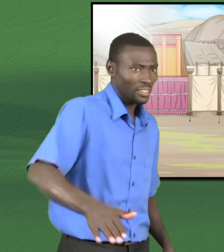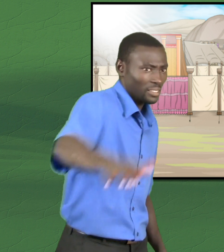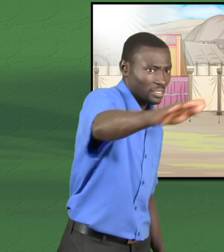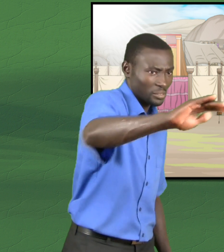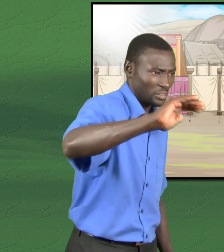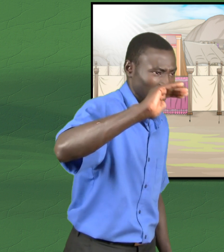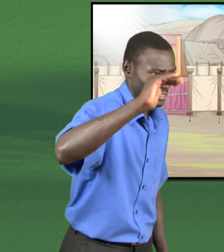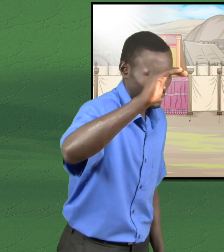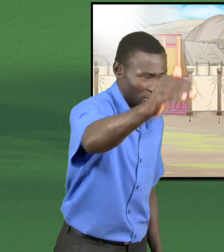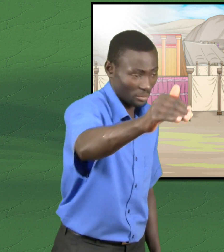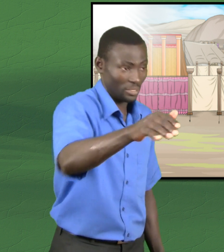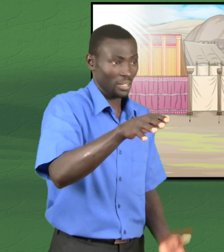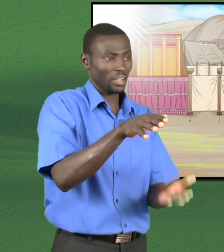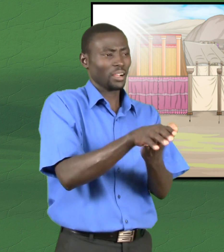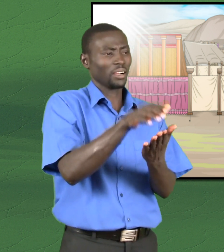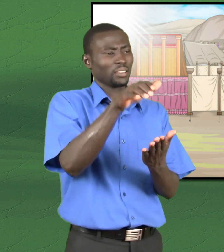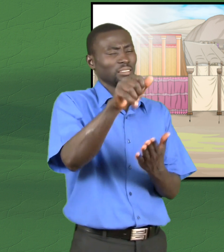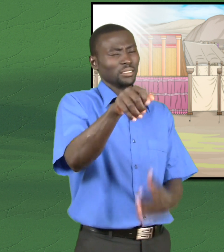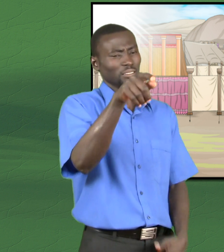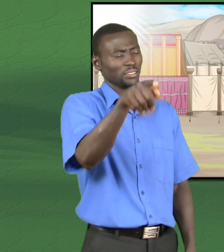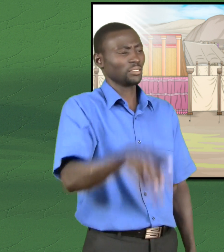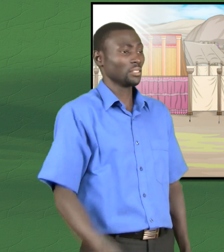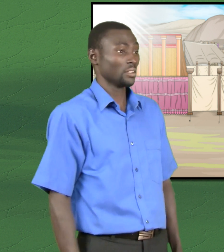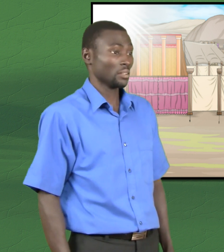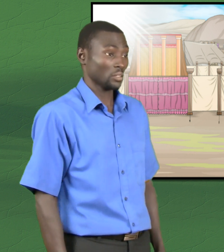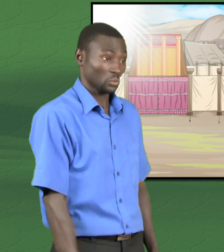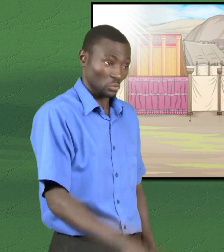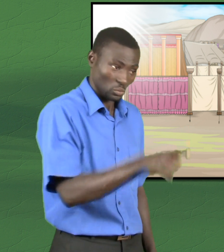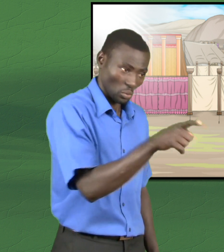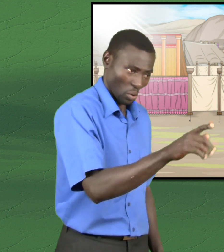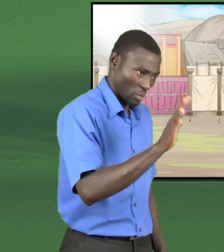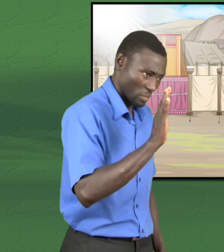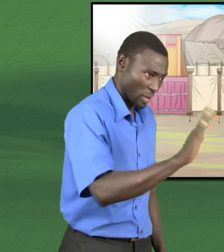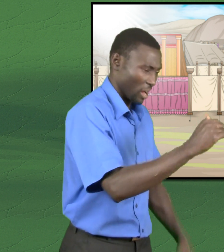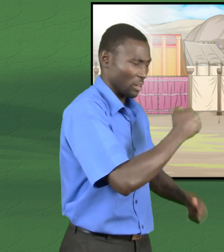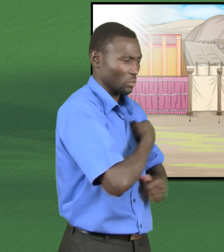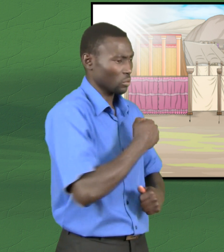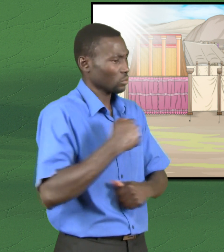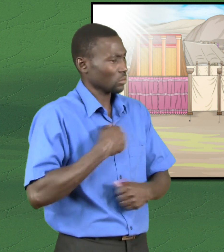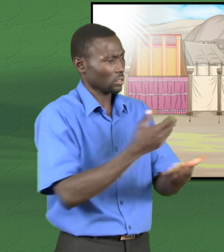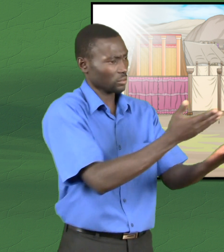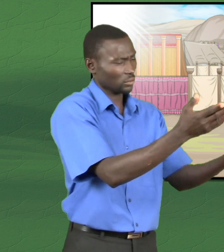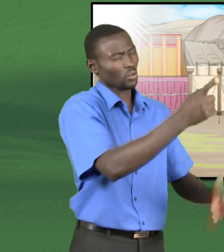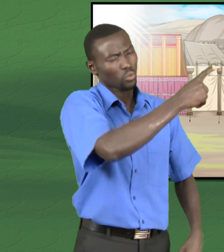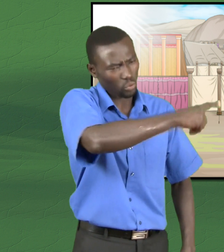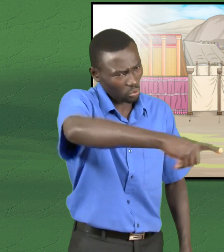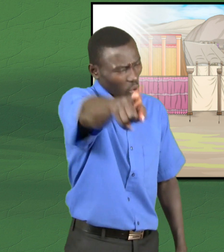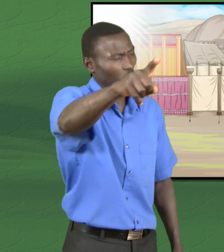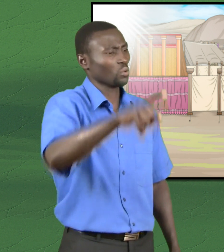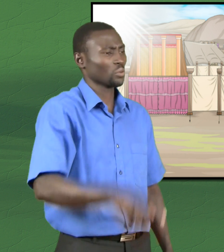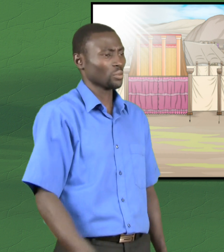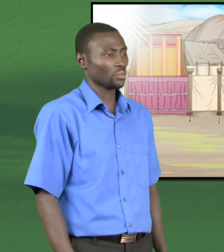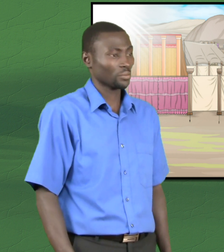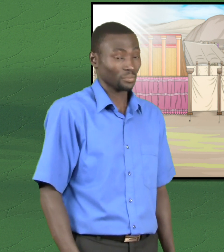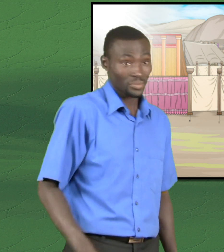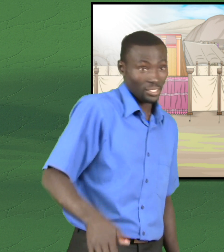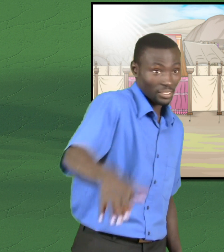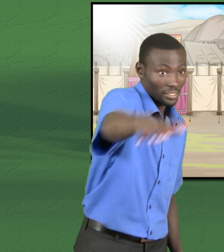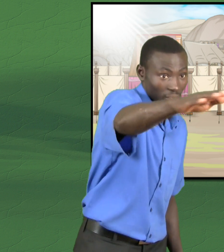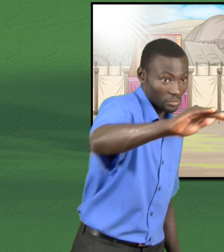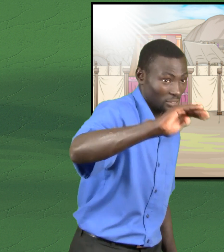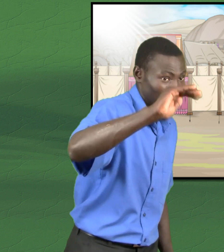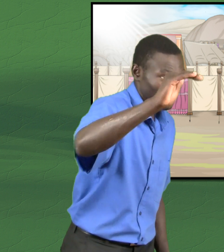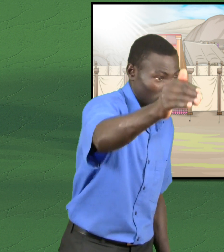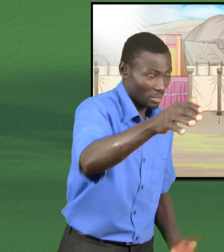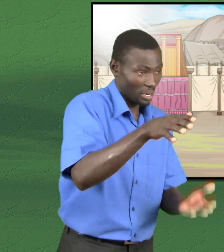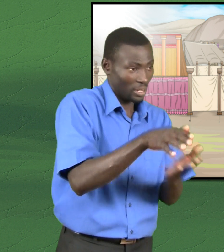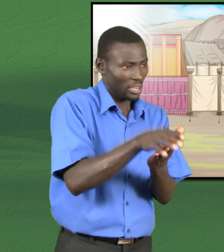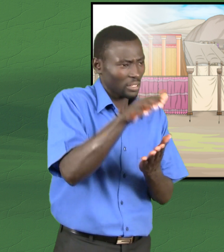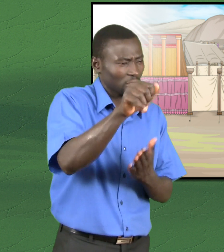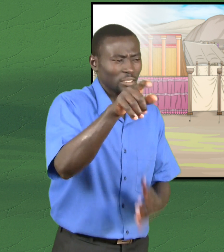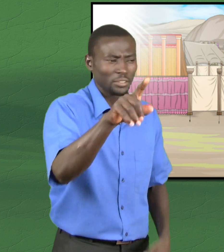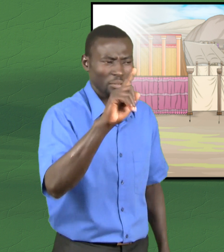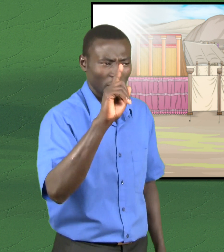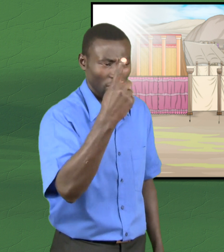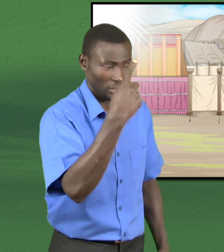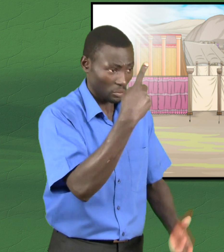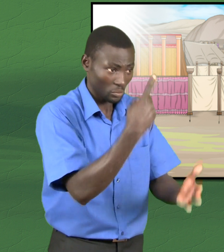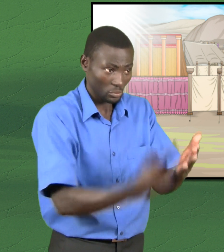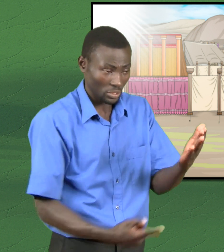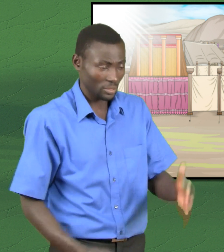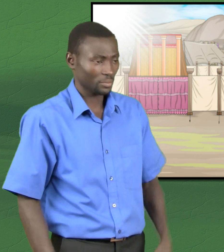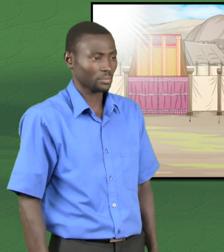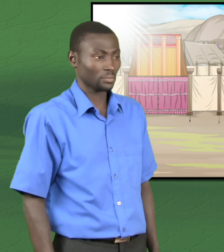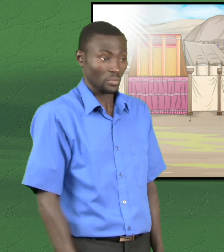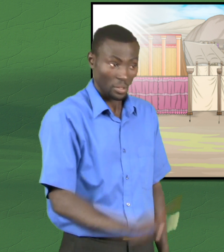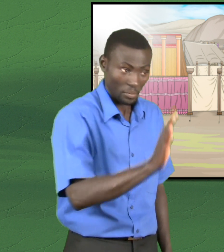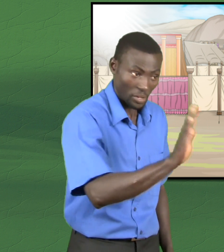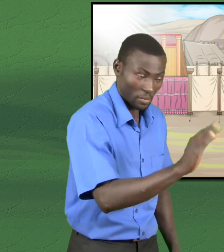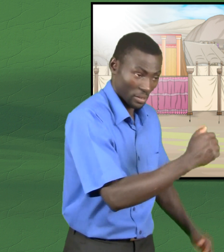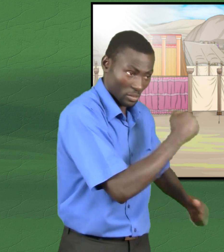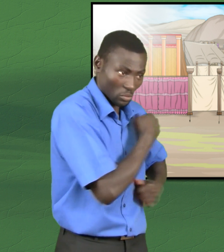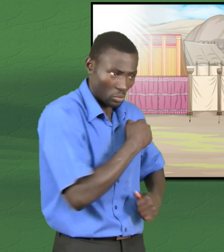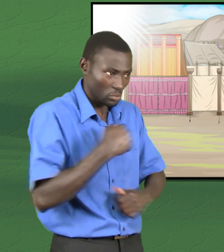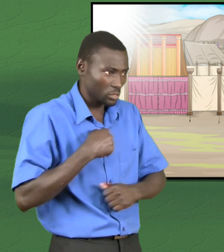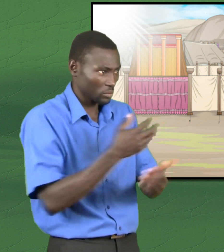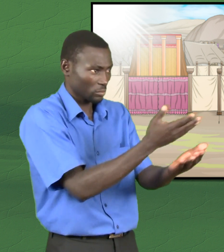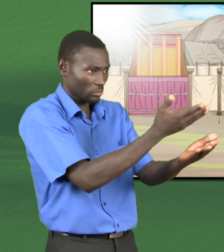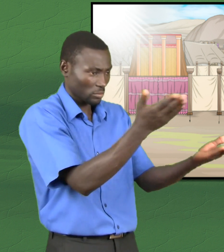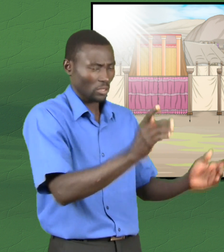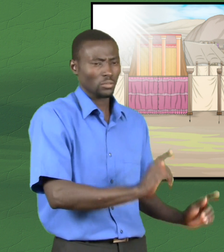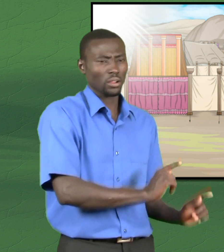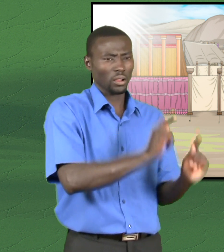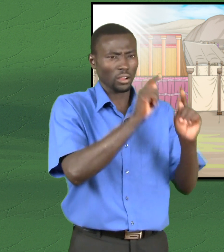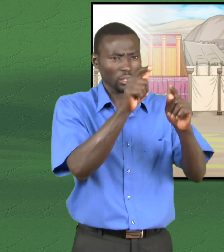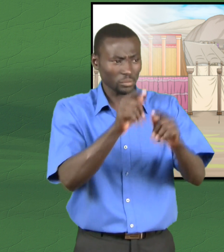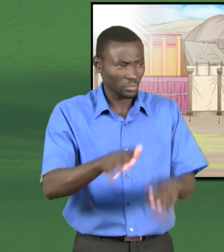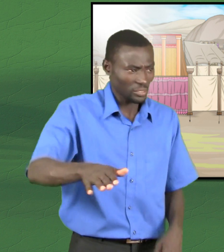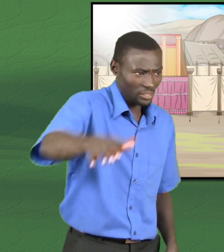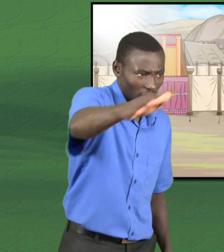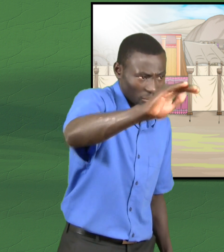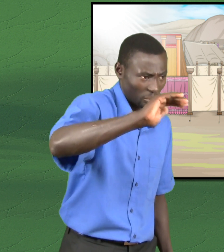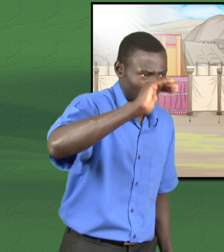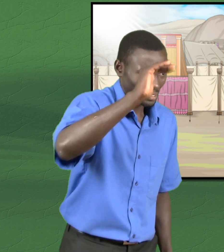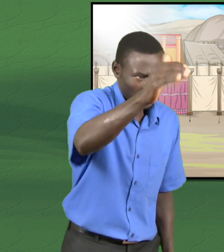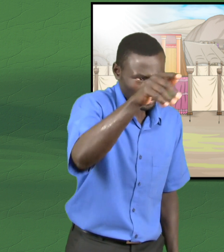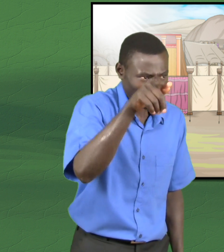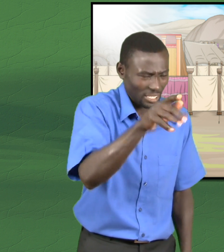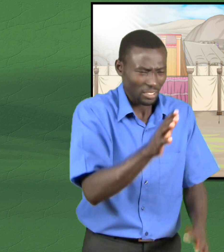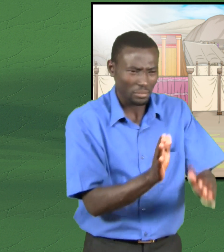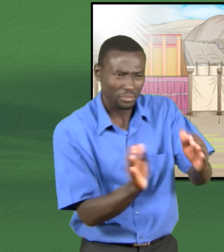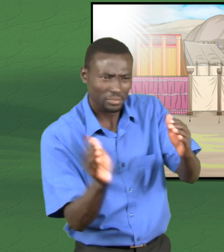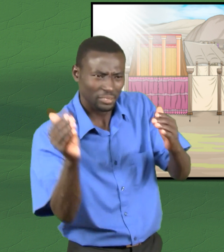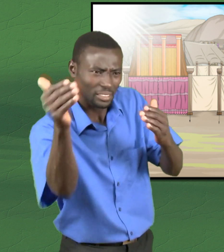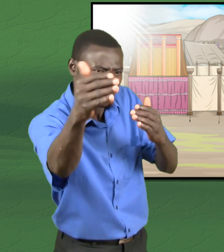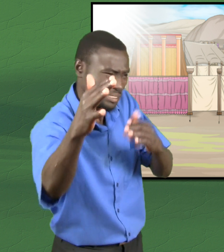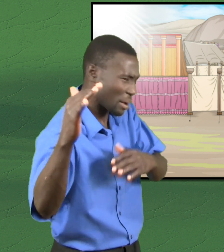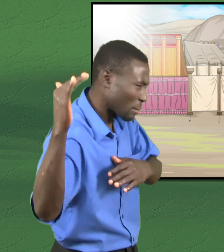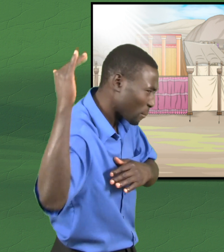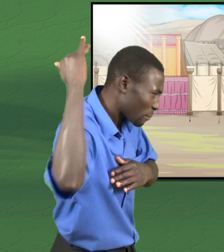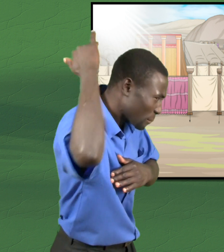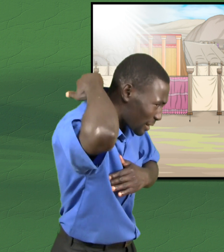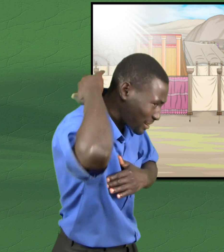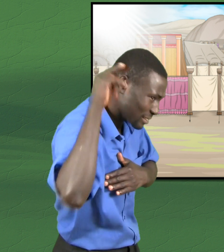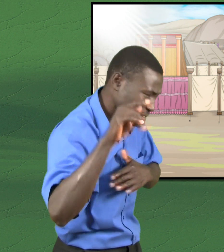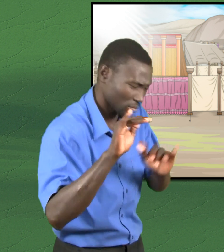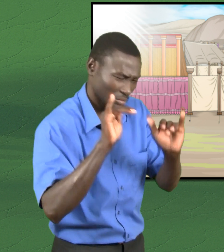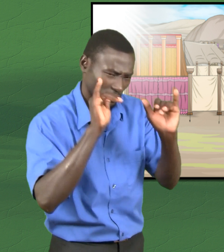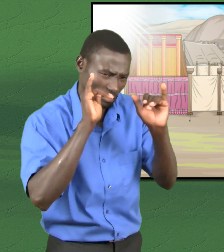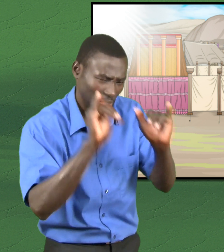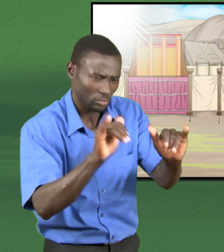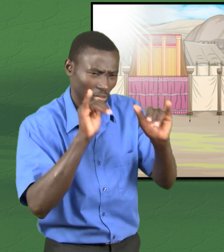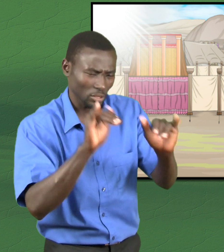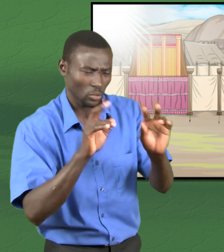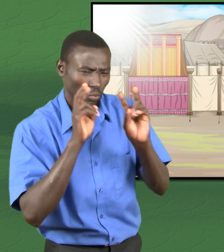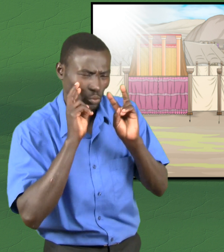Take the whole army with you, and go up and attack Ai.